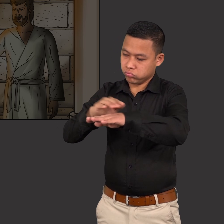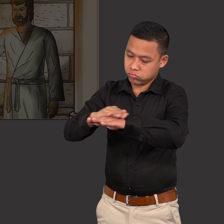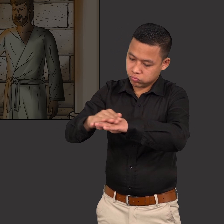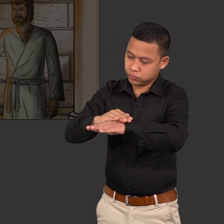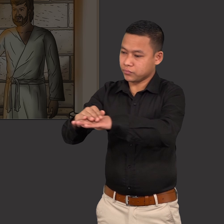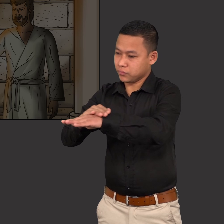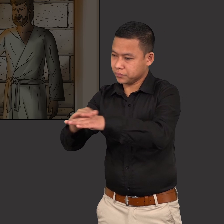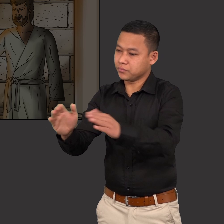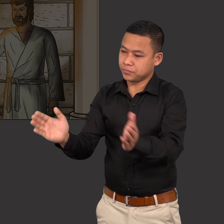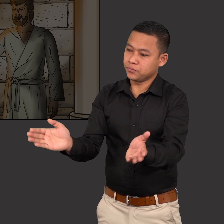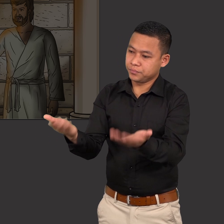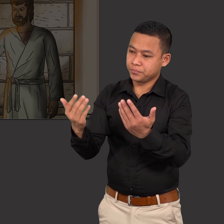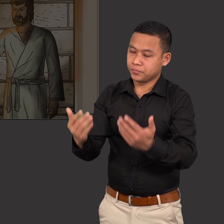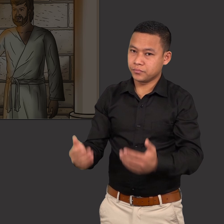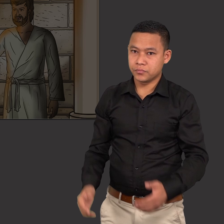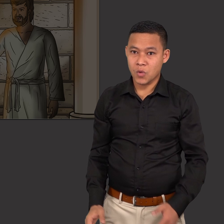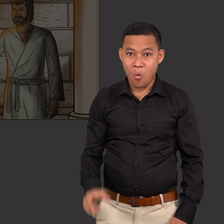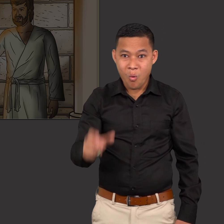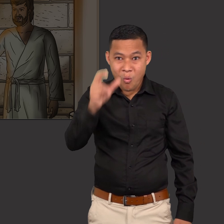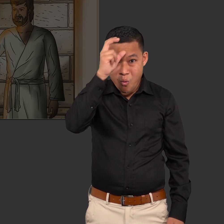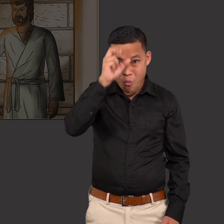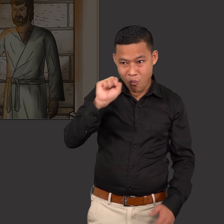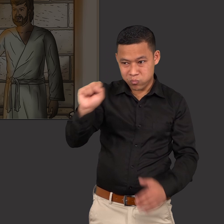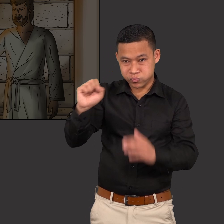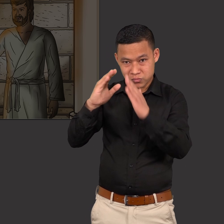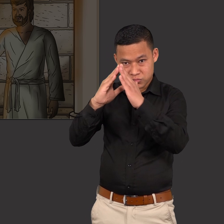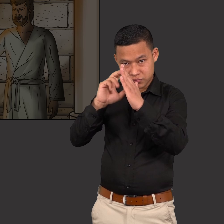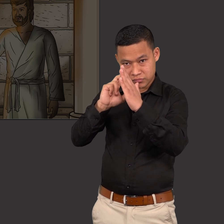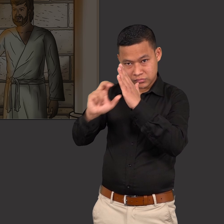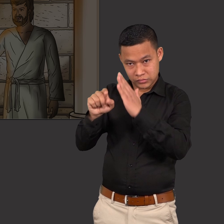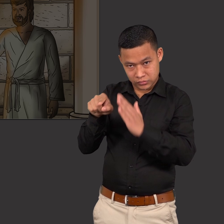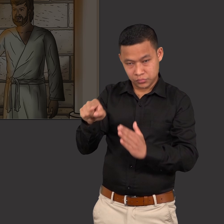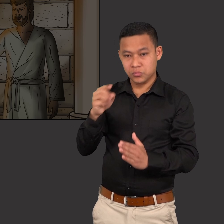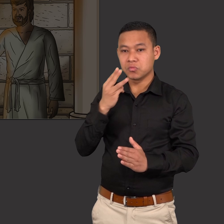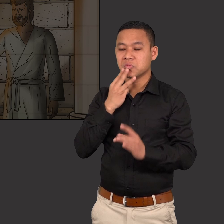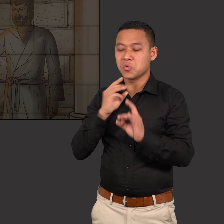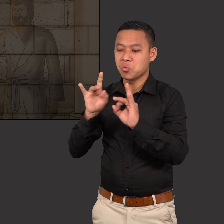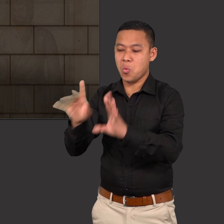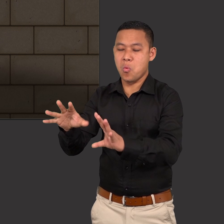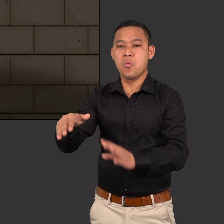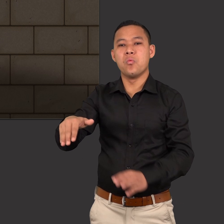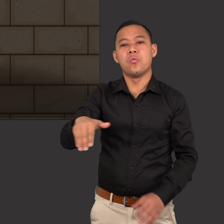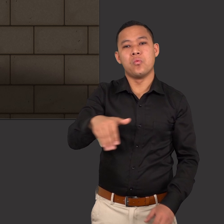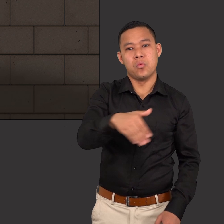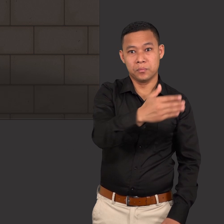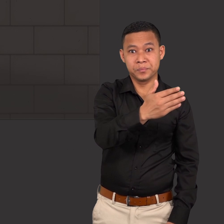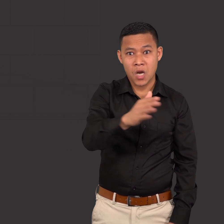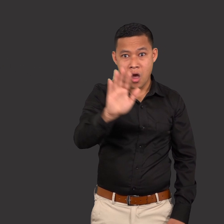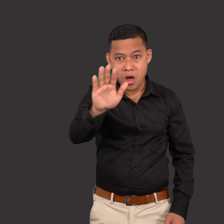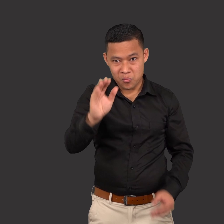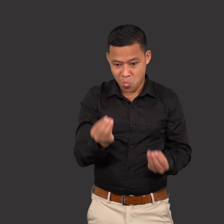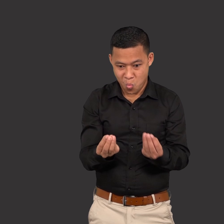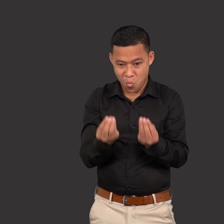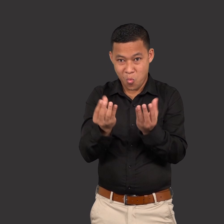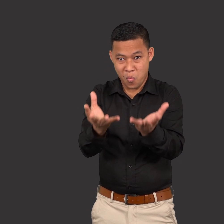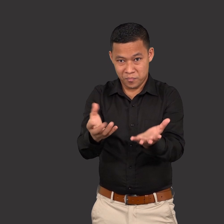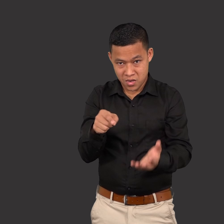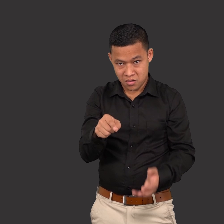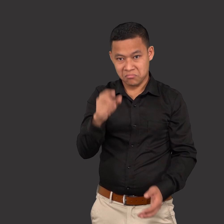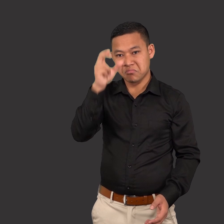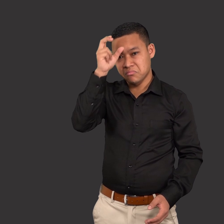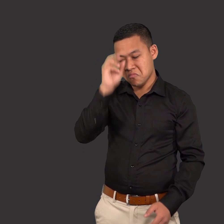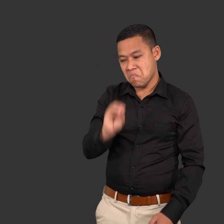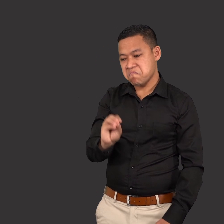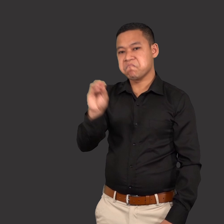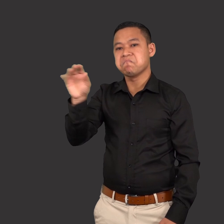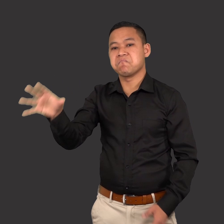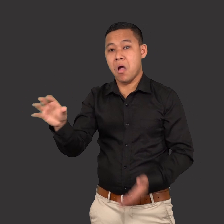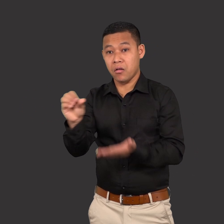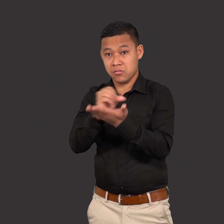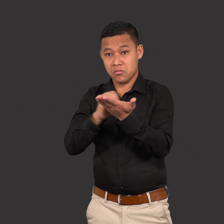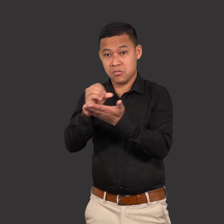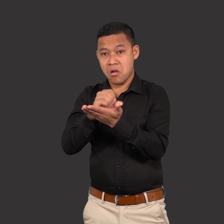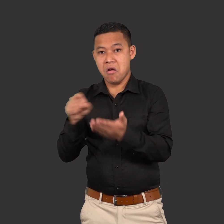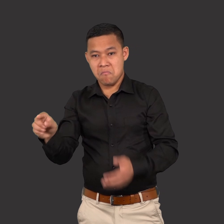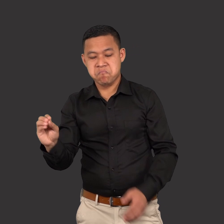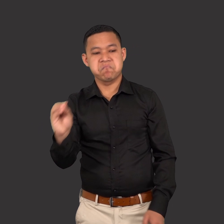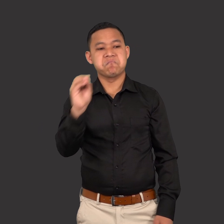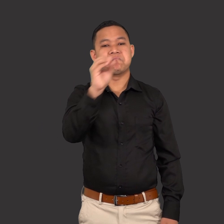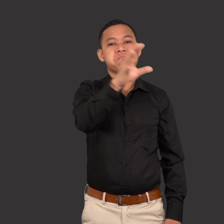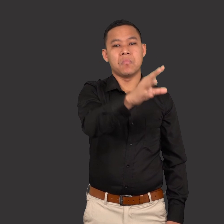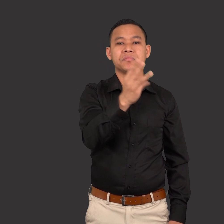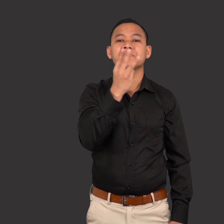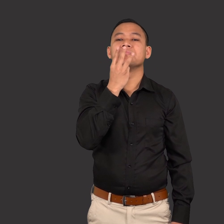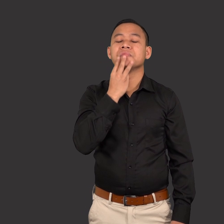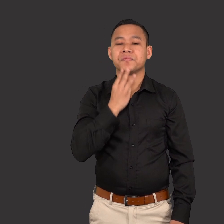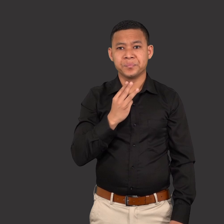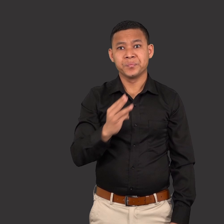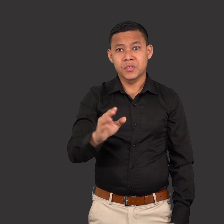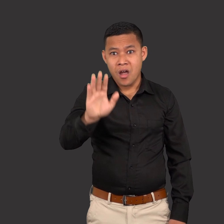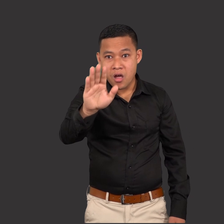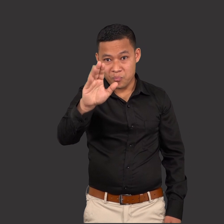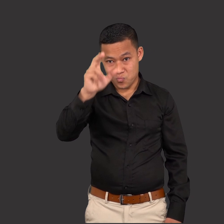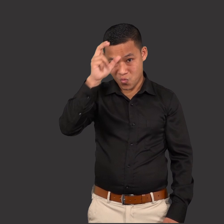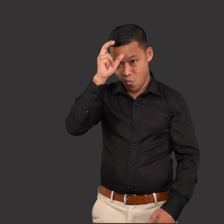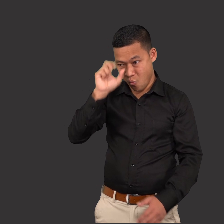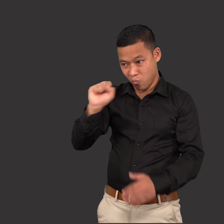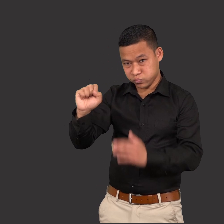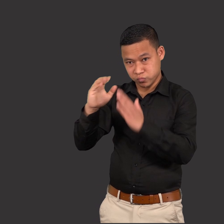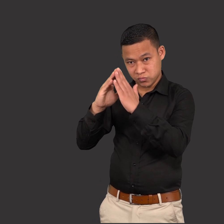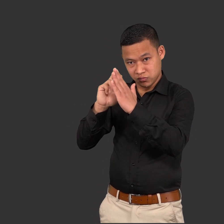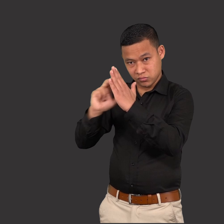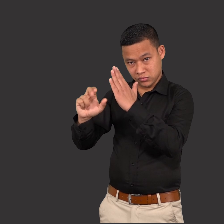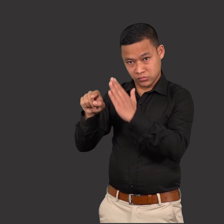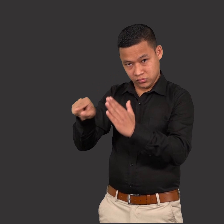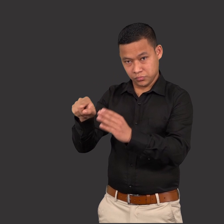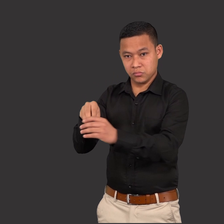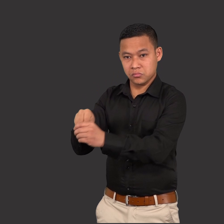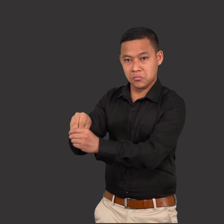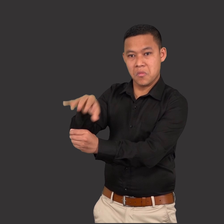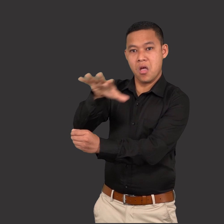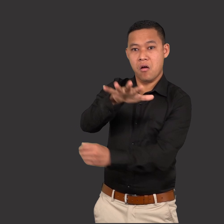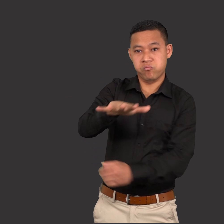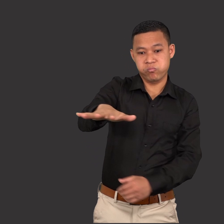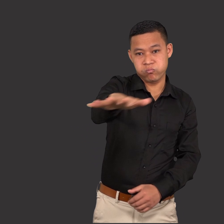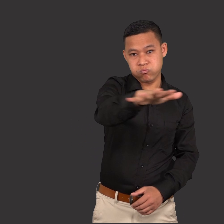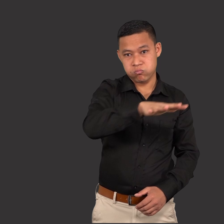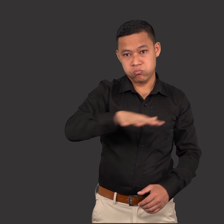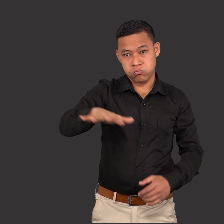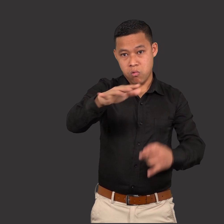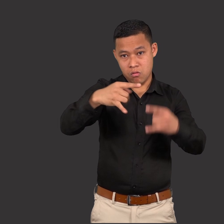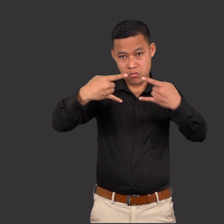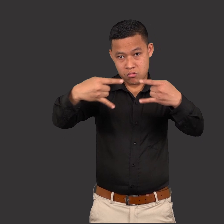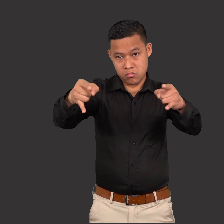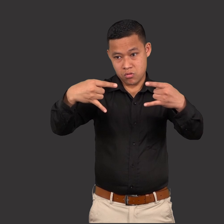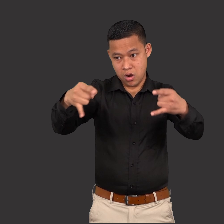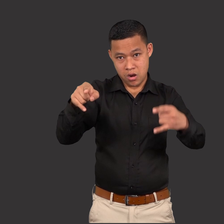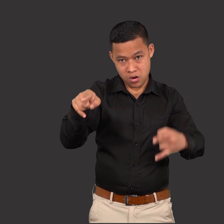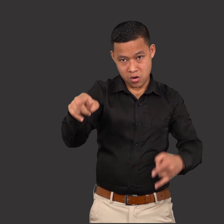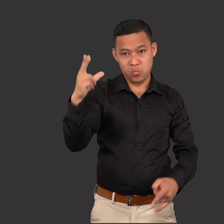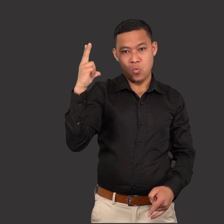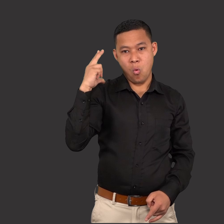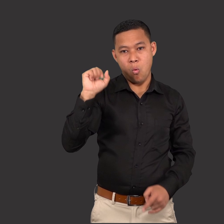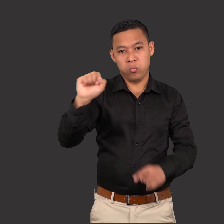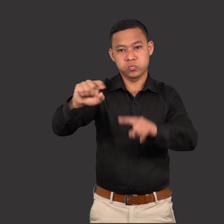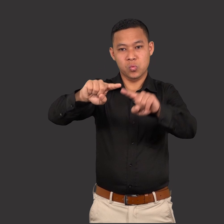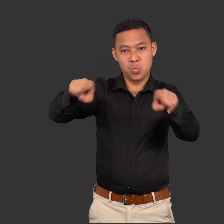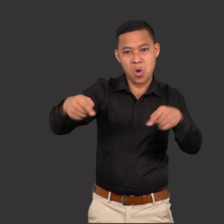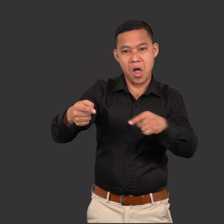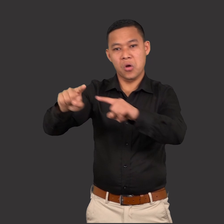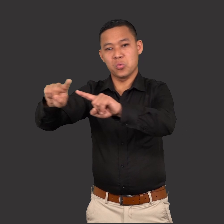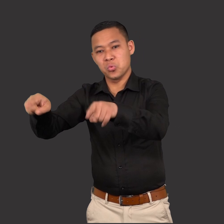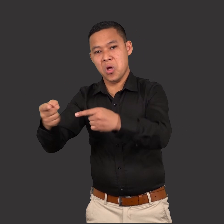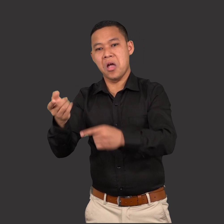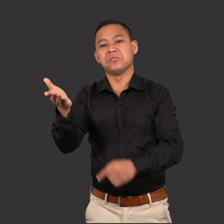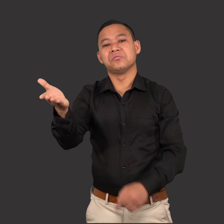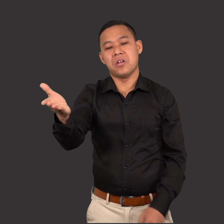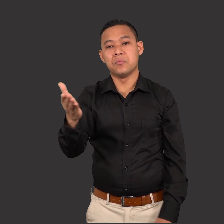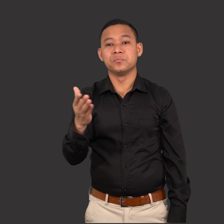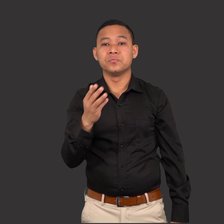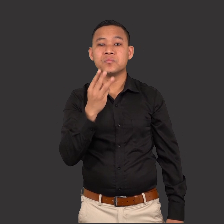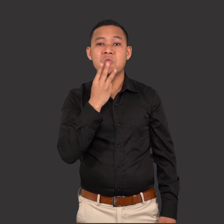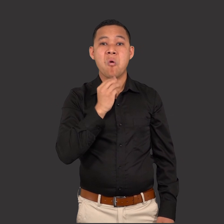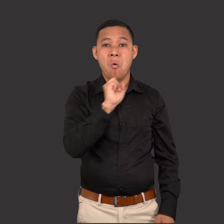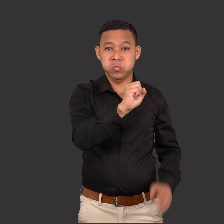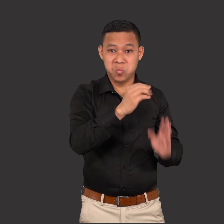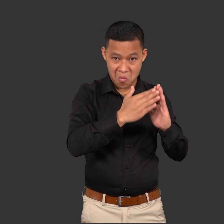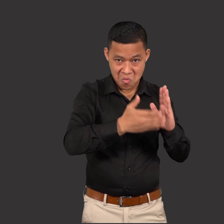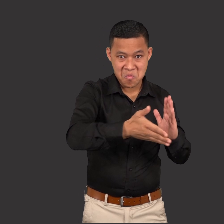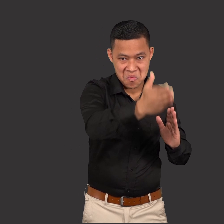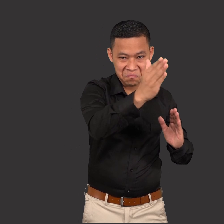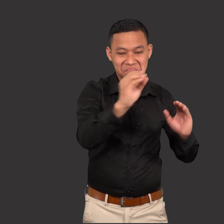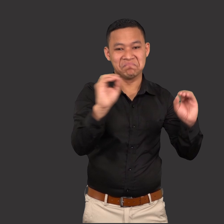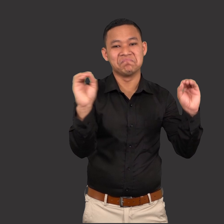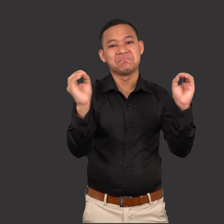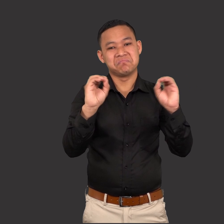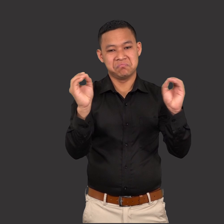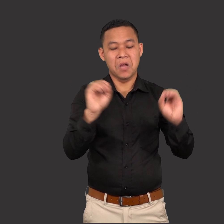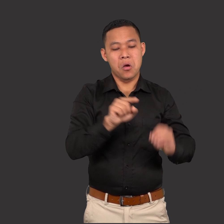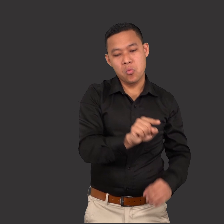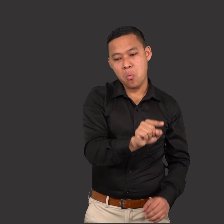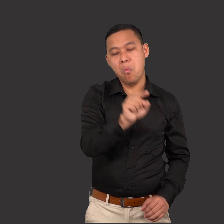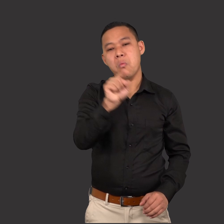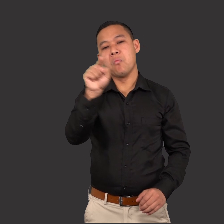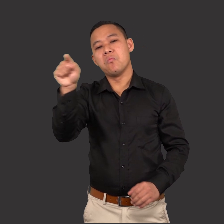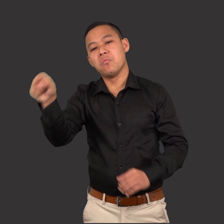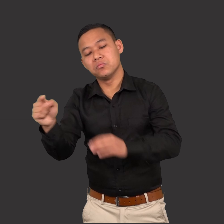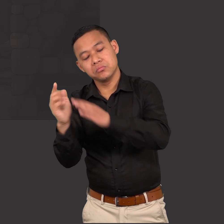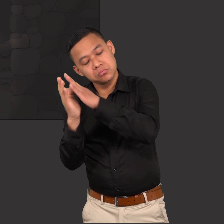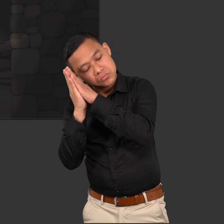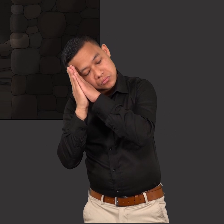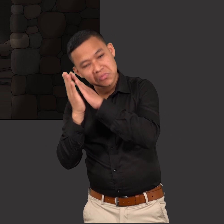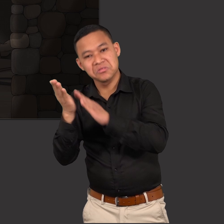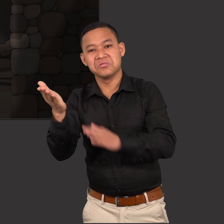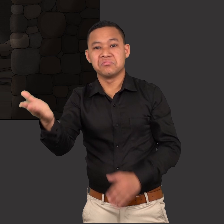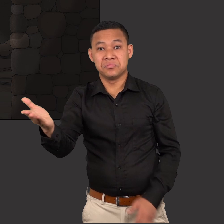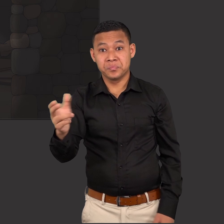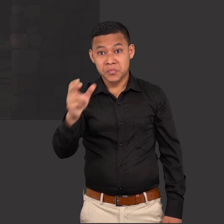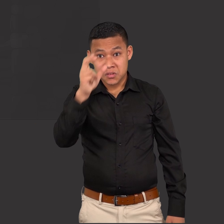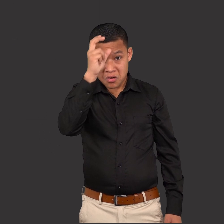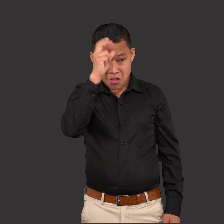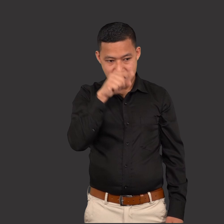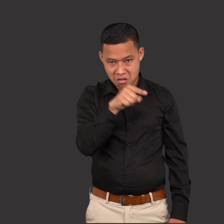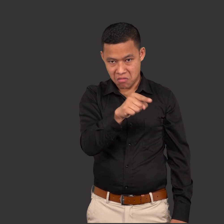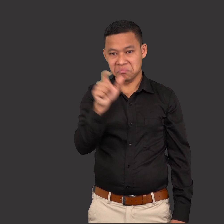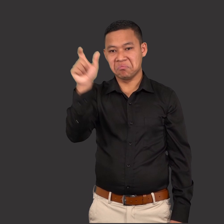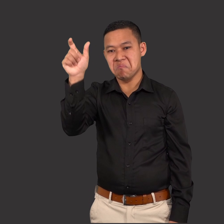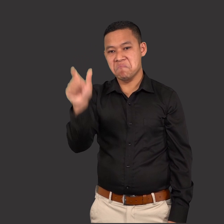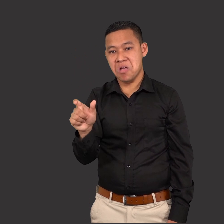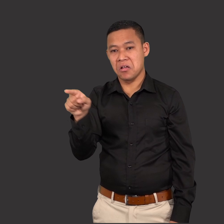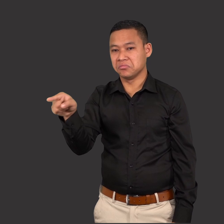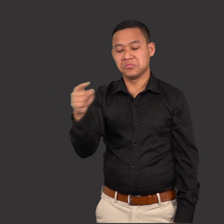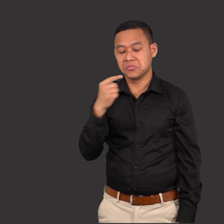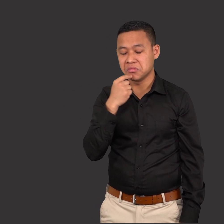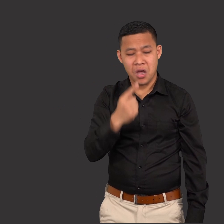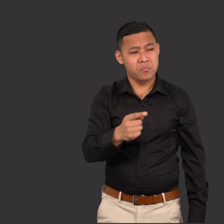So Uriah left the palace, and a gift from the king followed him. But Uriah slept at the door of the palace with all his master’s servants;